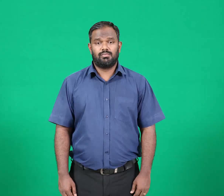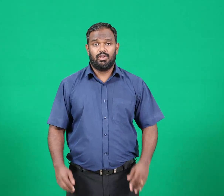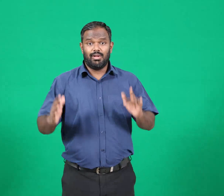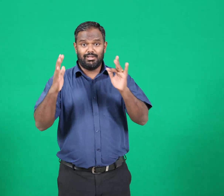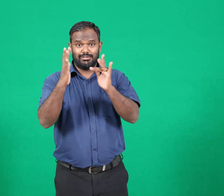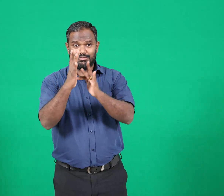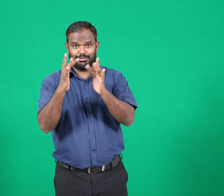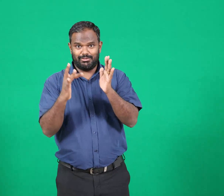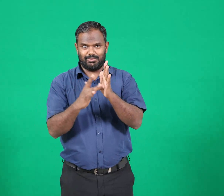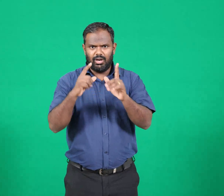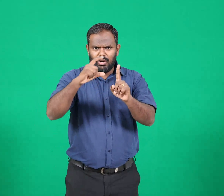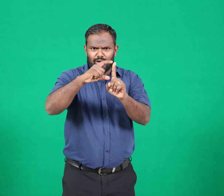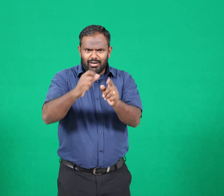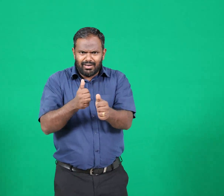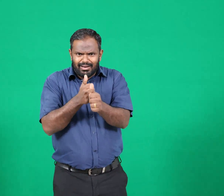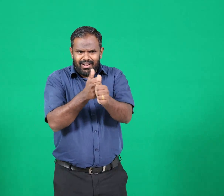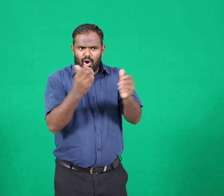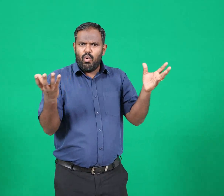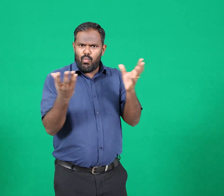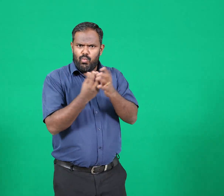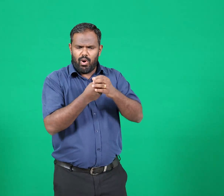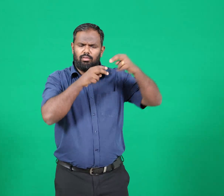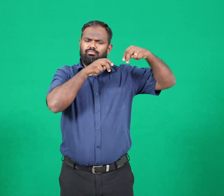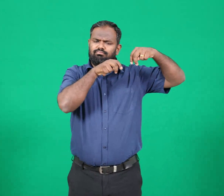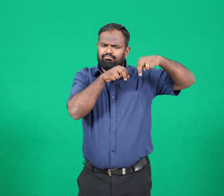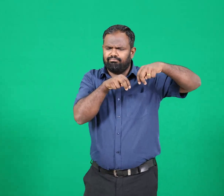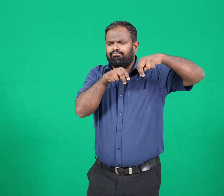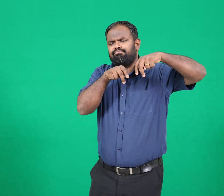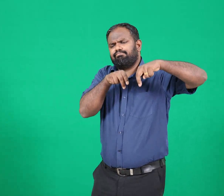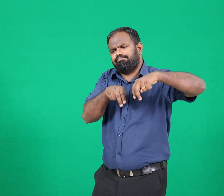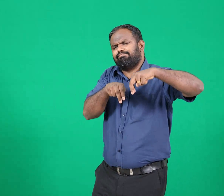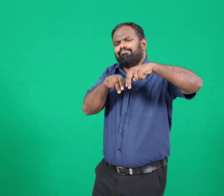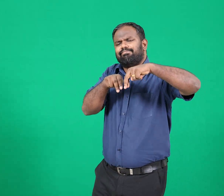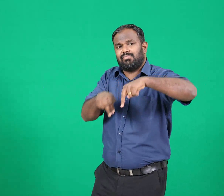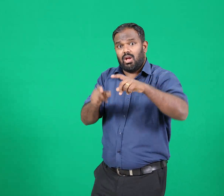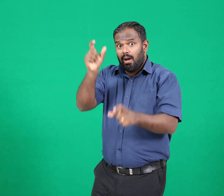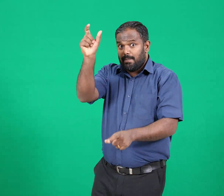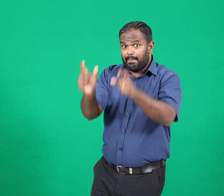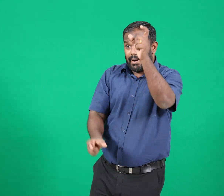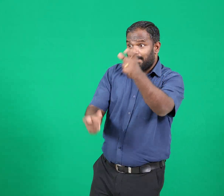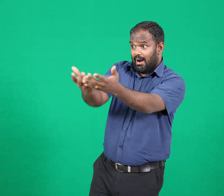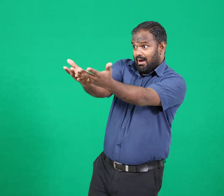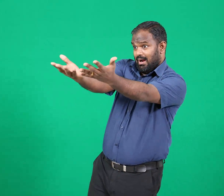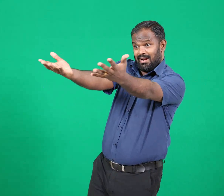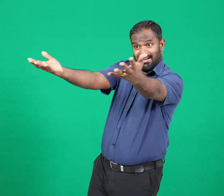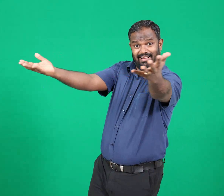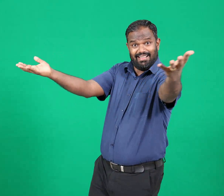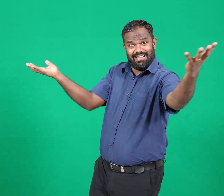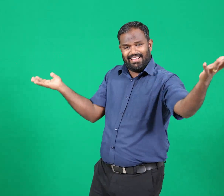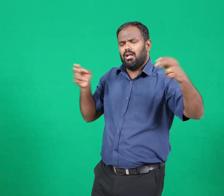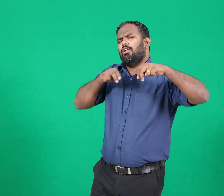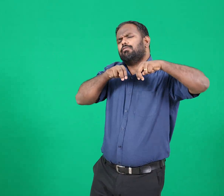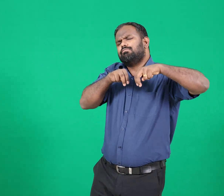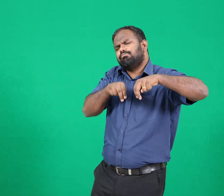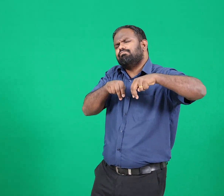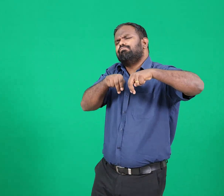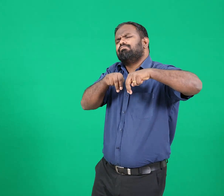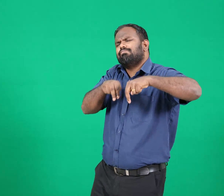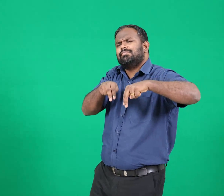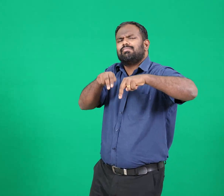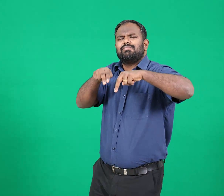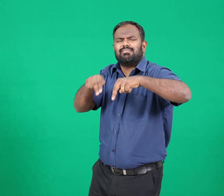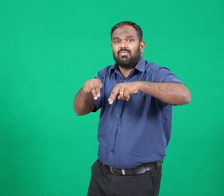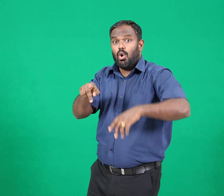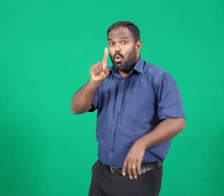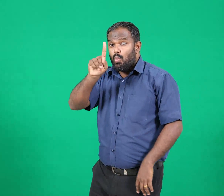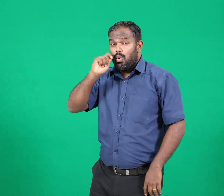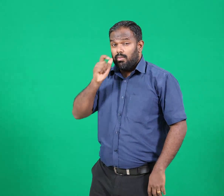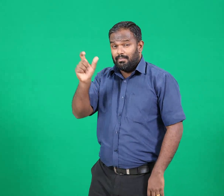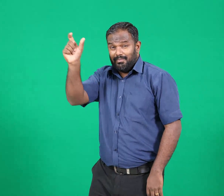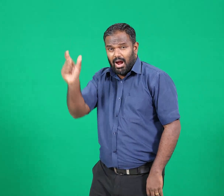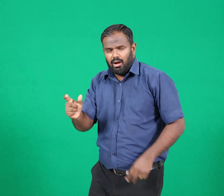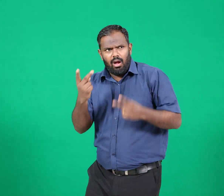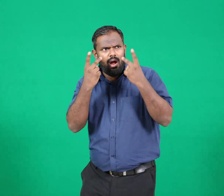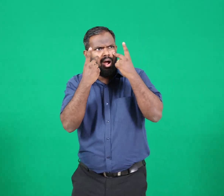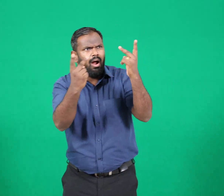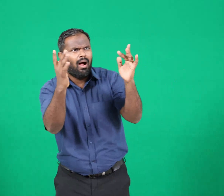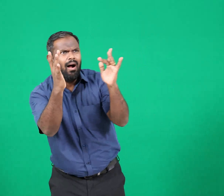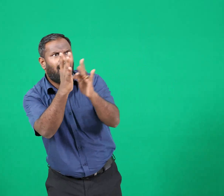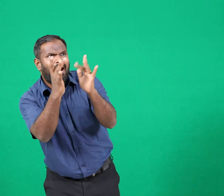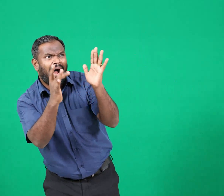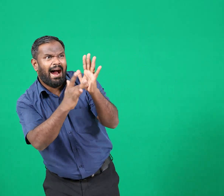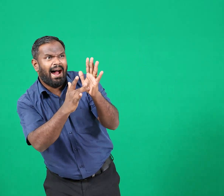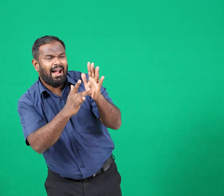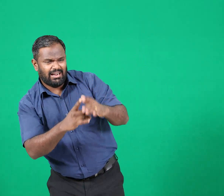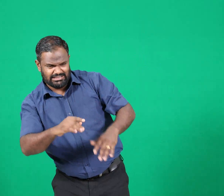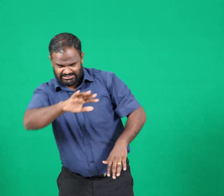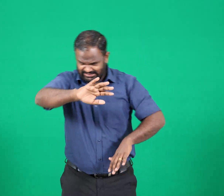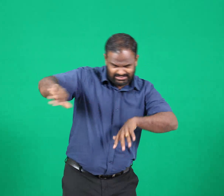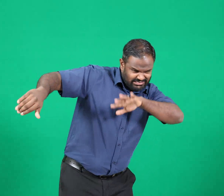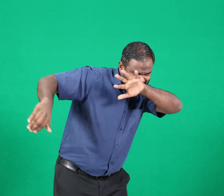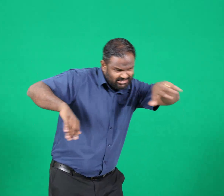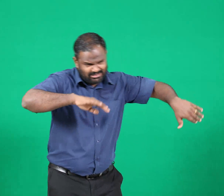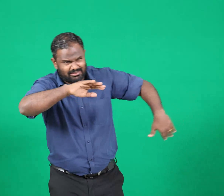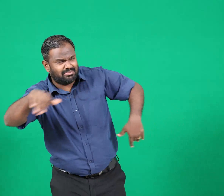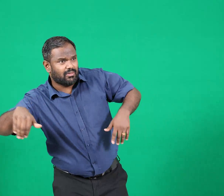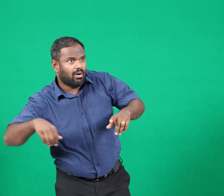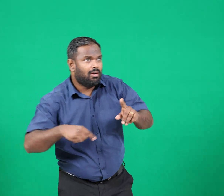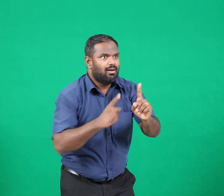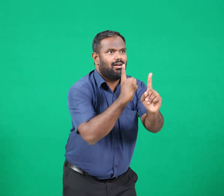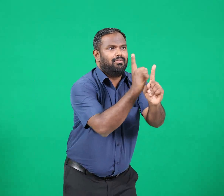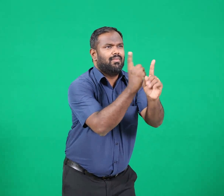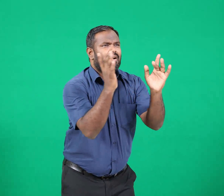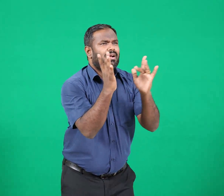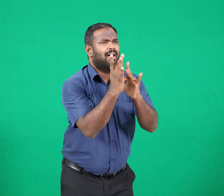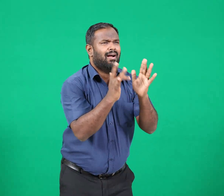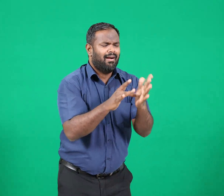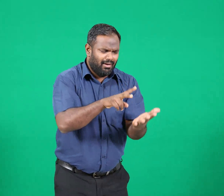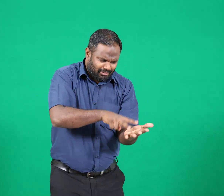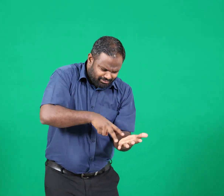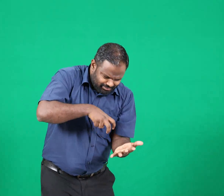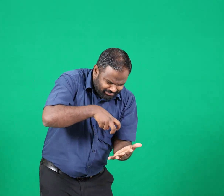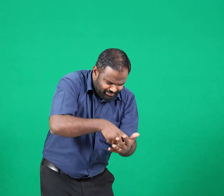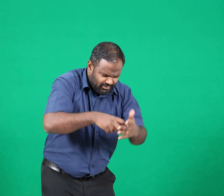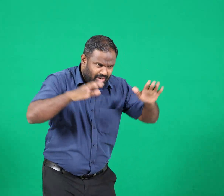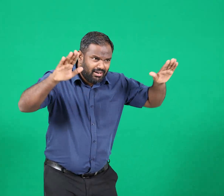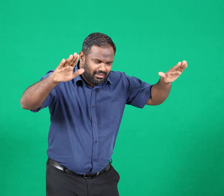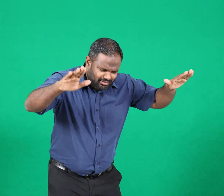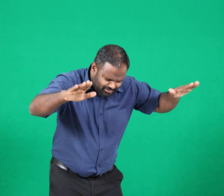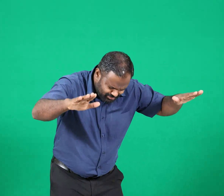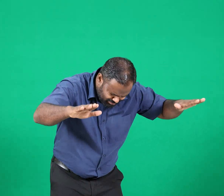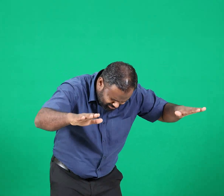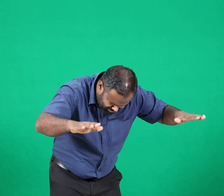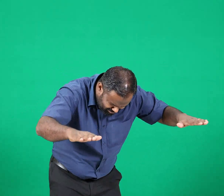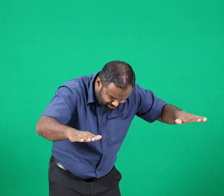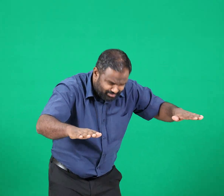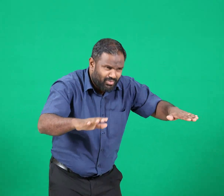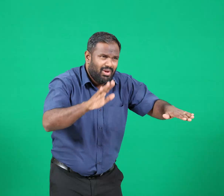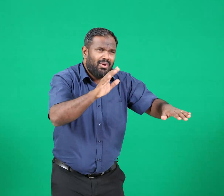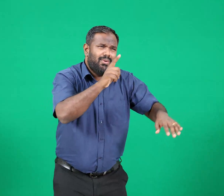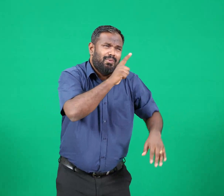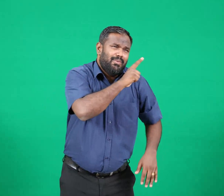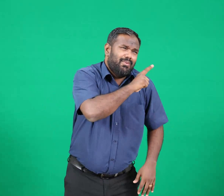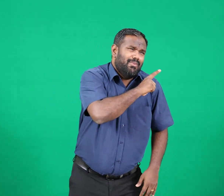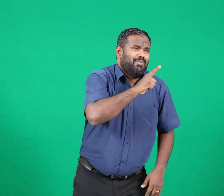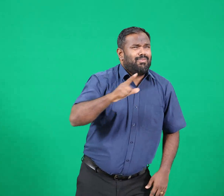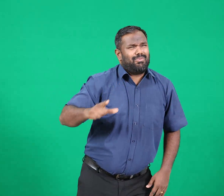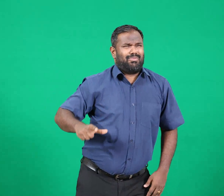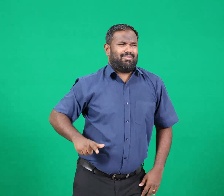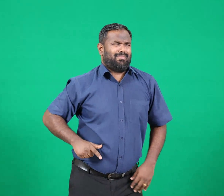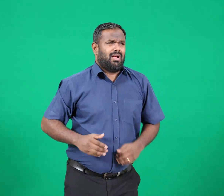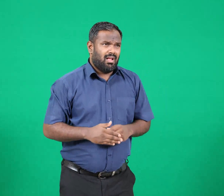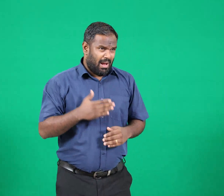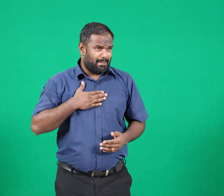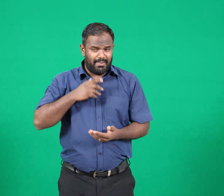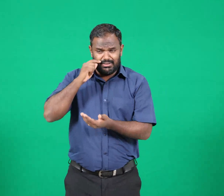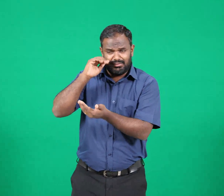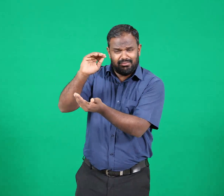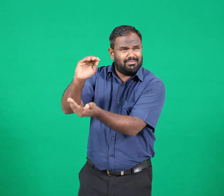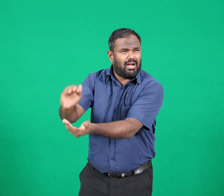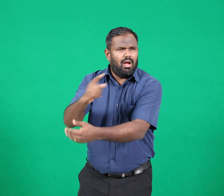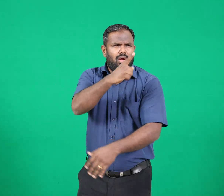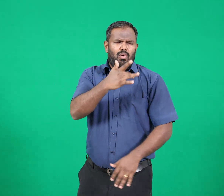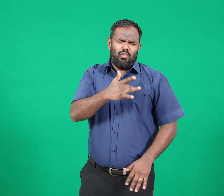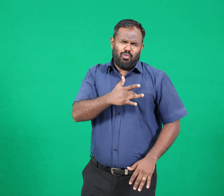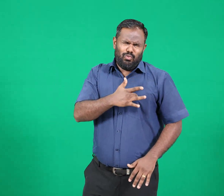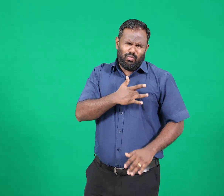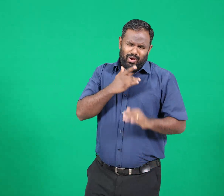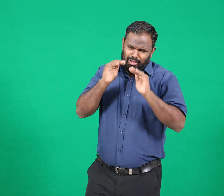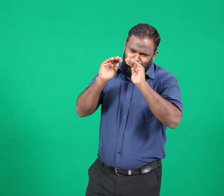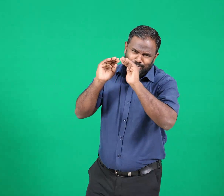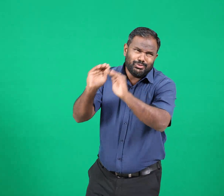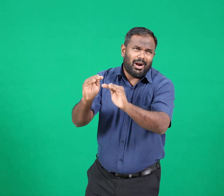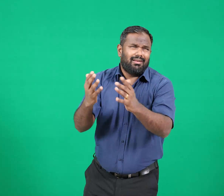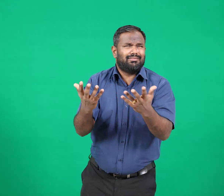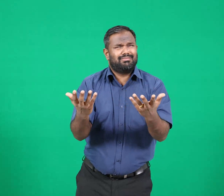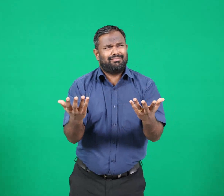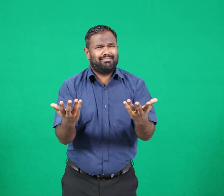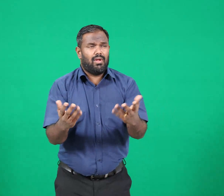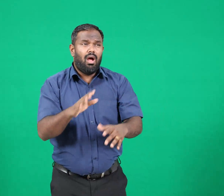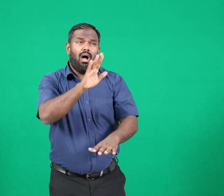When they came to the crowd, a man came up to Jesus and knelt before Him. "Lord, have mercy on my son," he said.